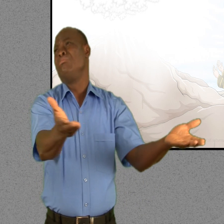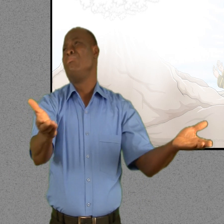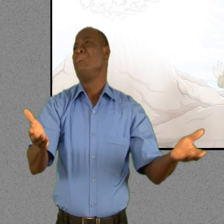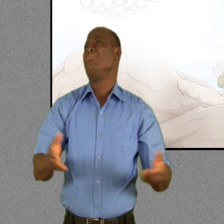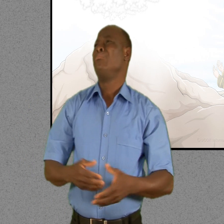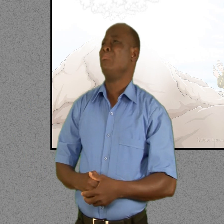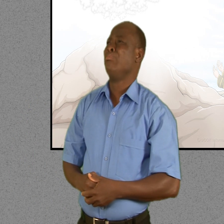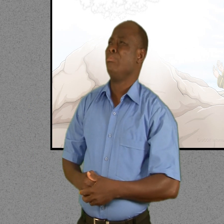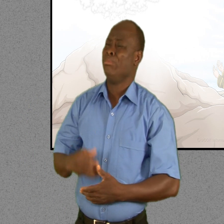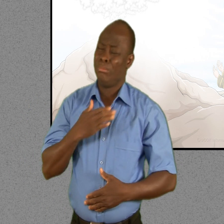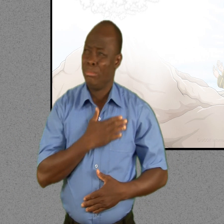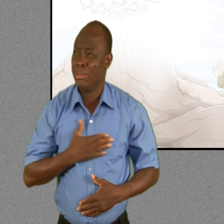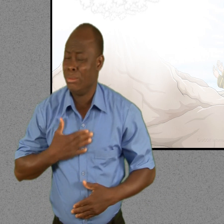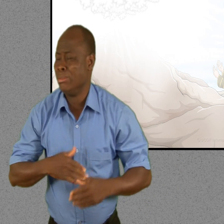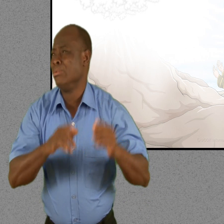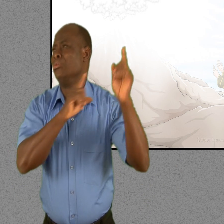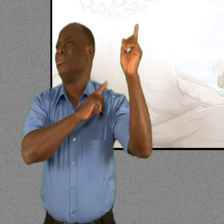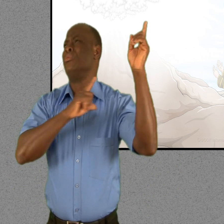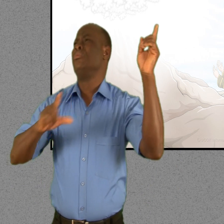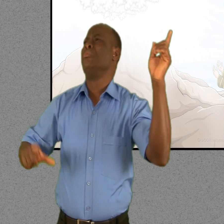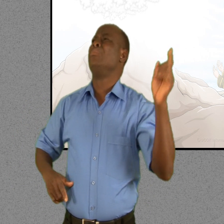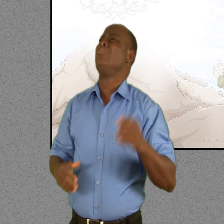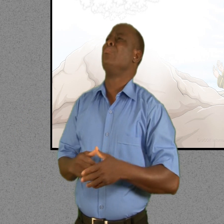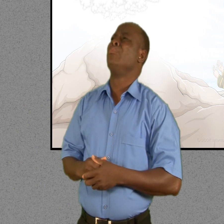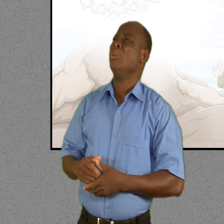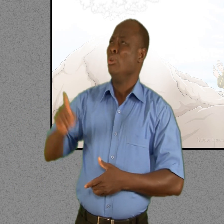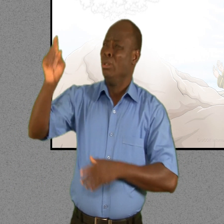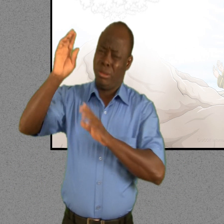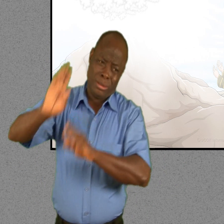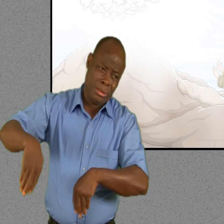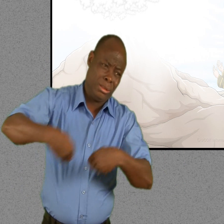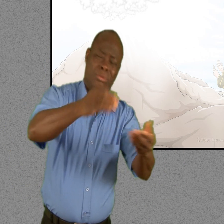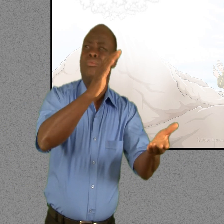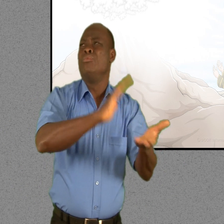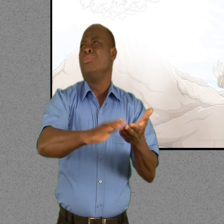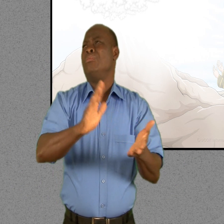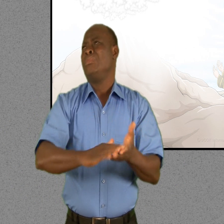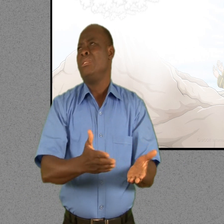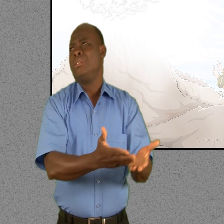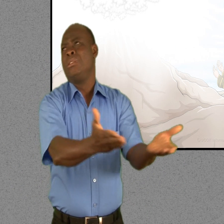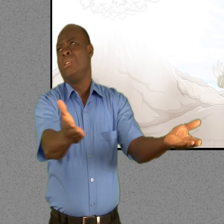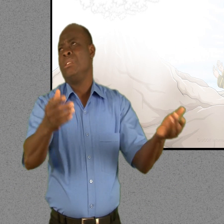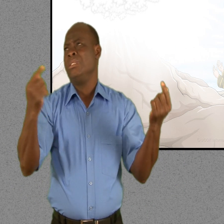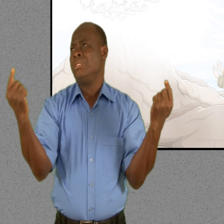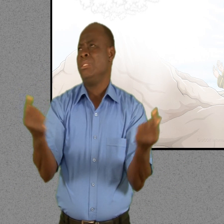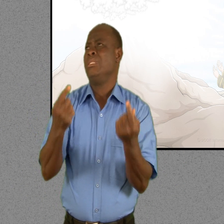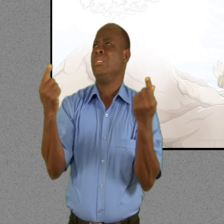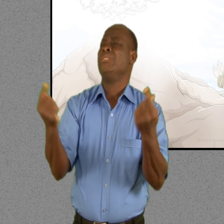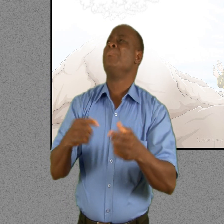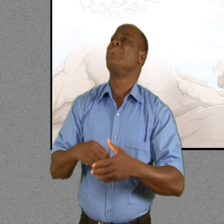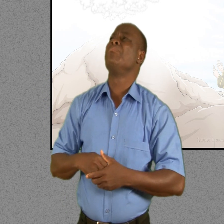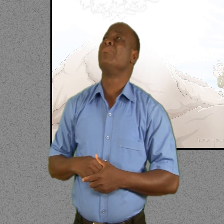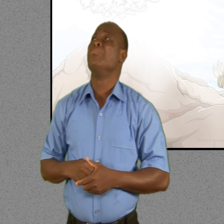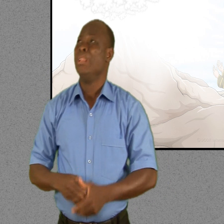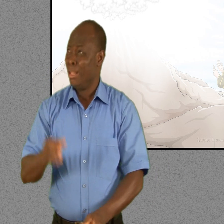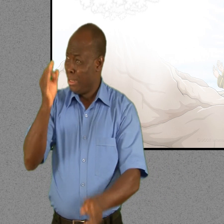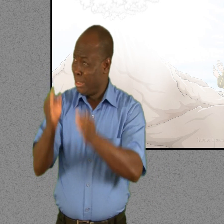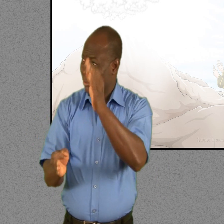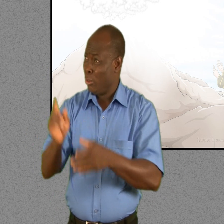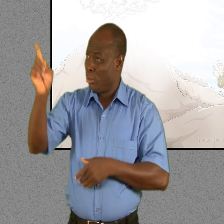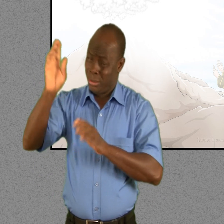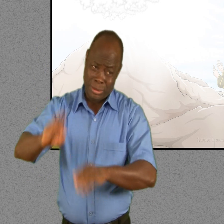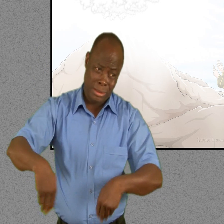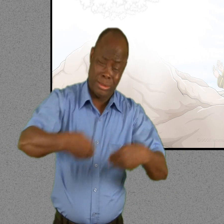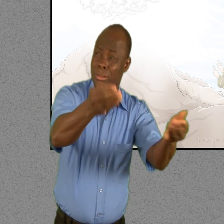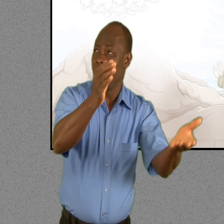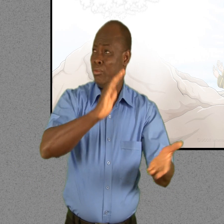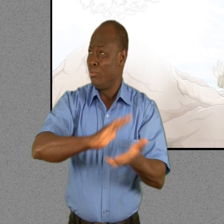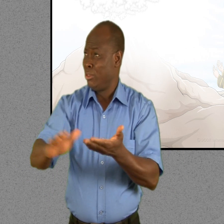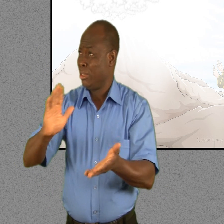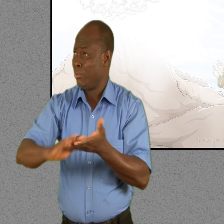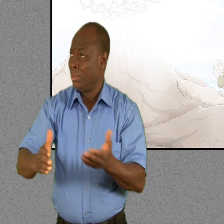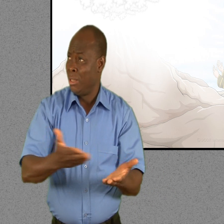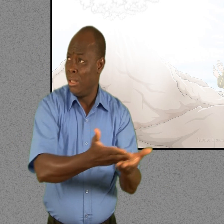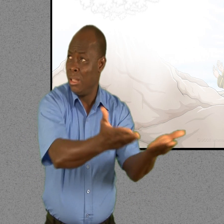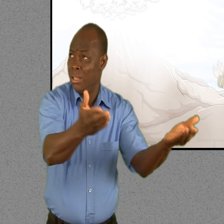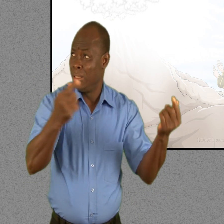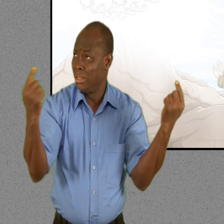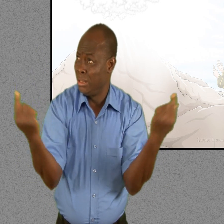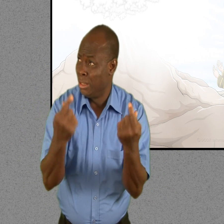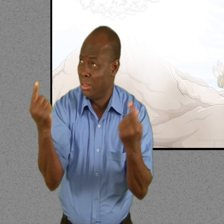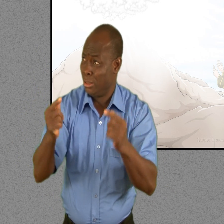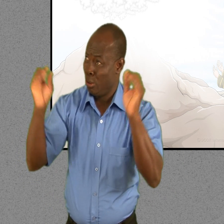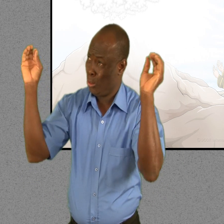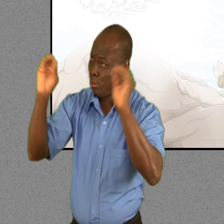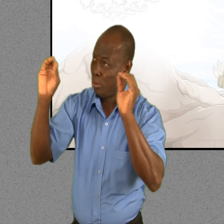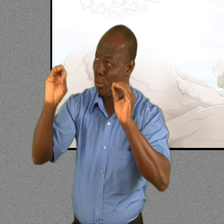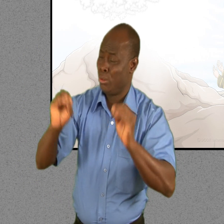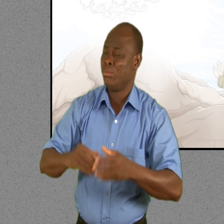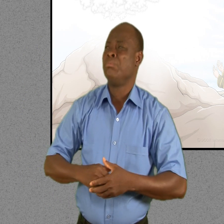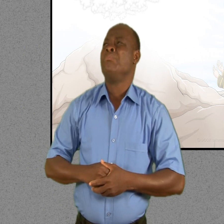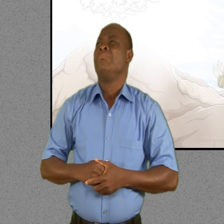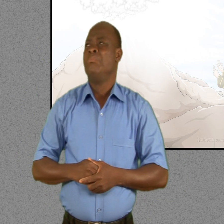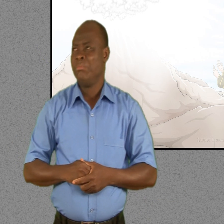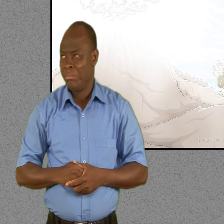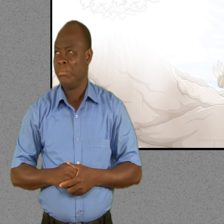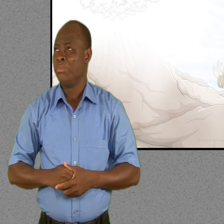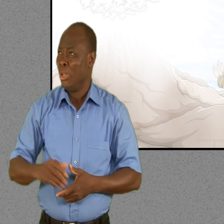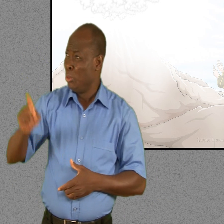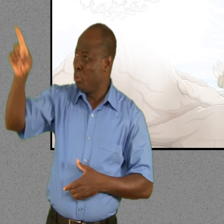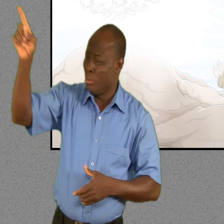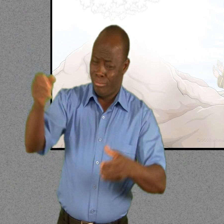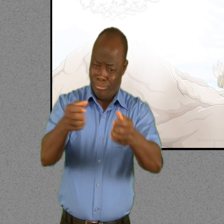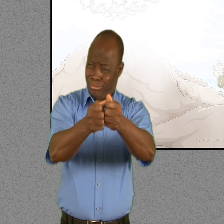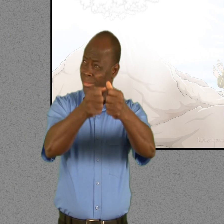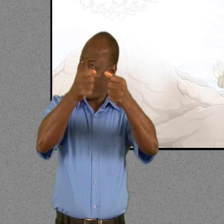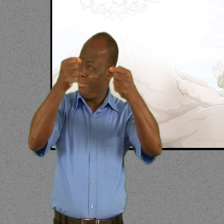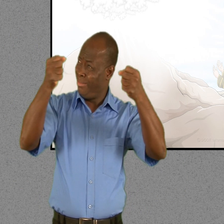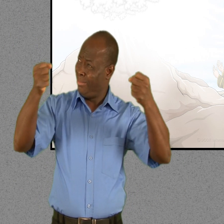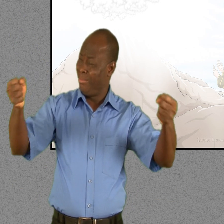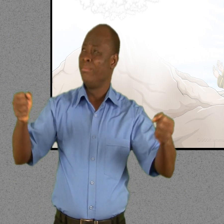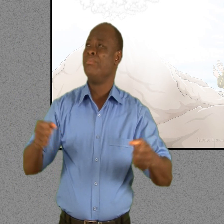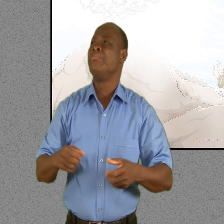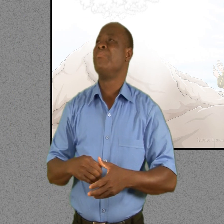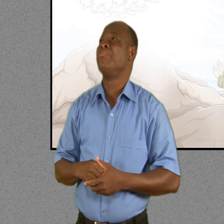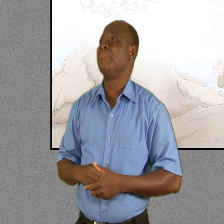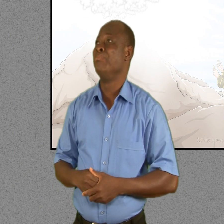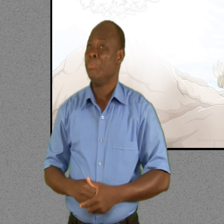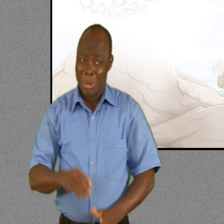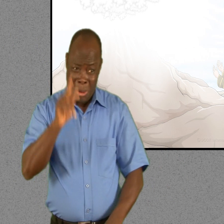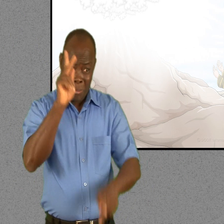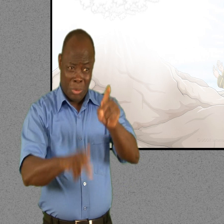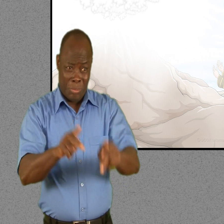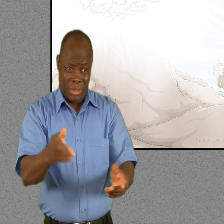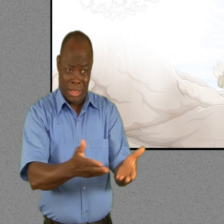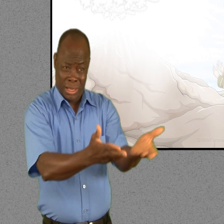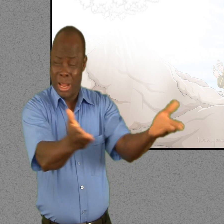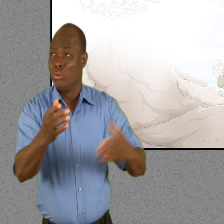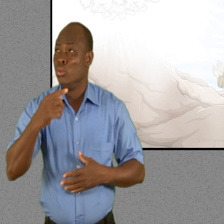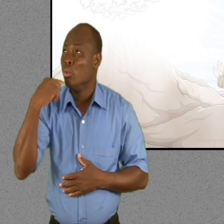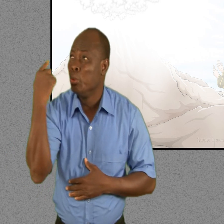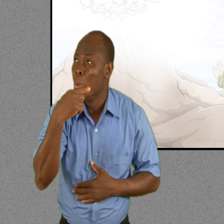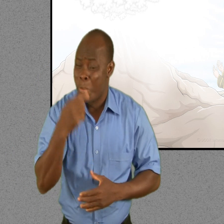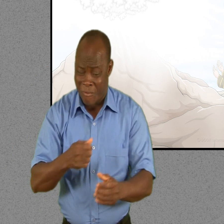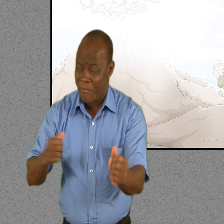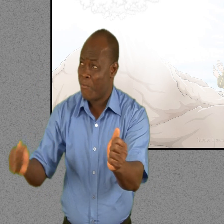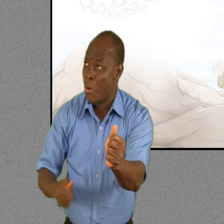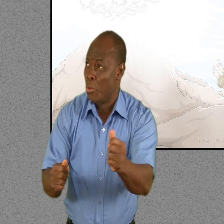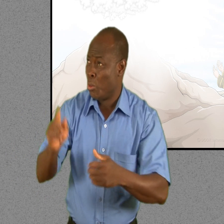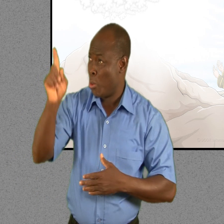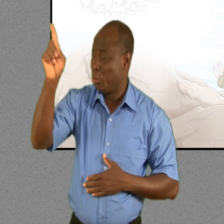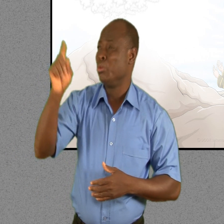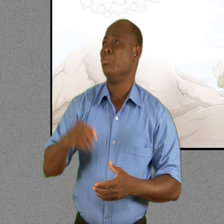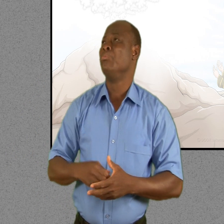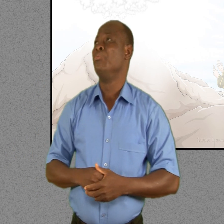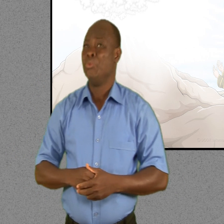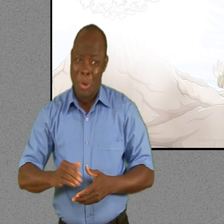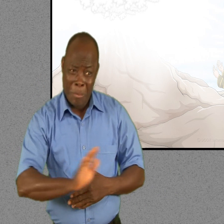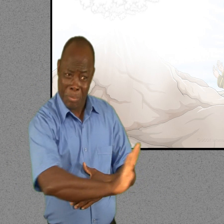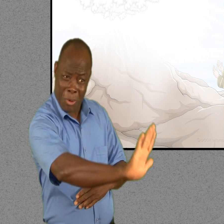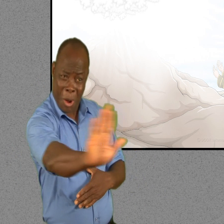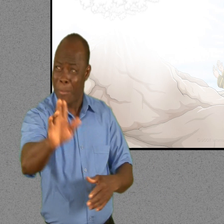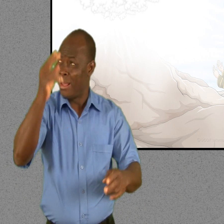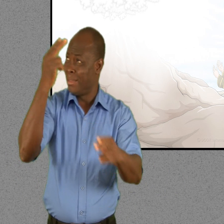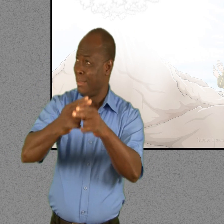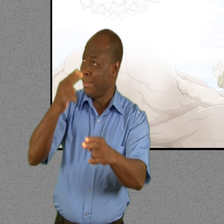But if not, please blot me out of the book that You have written.”